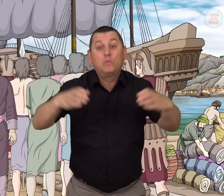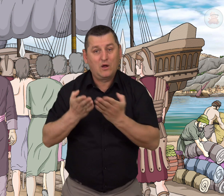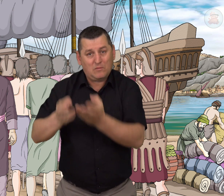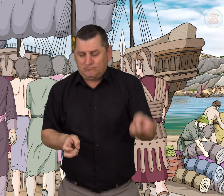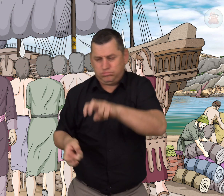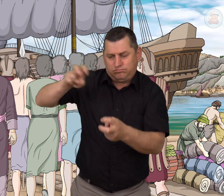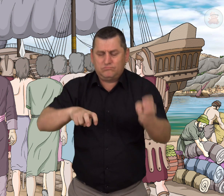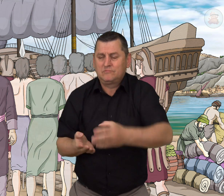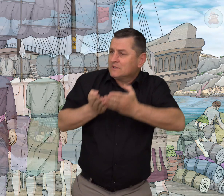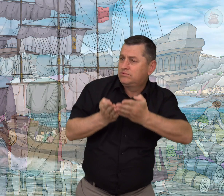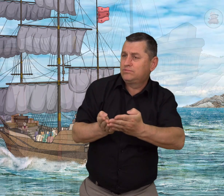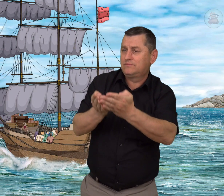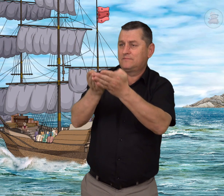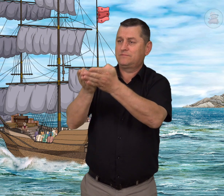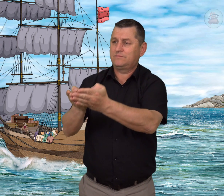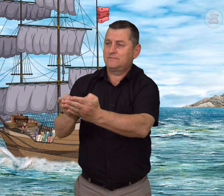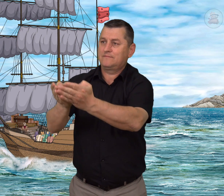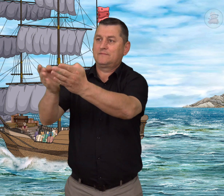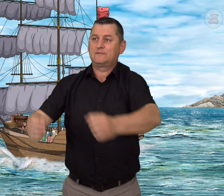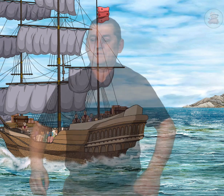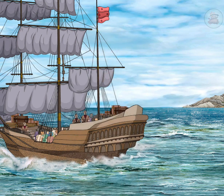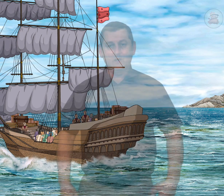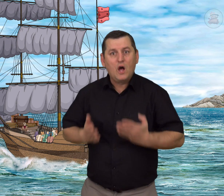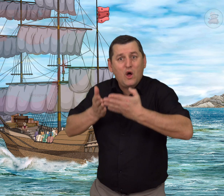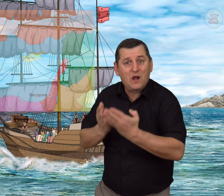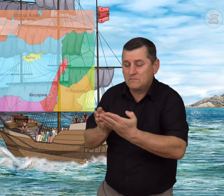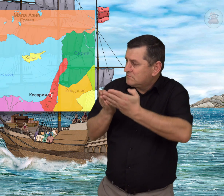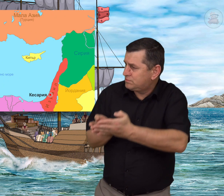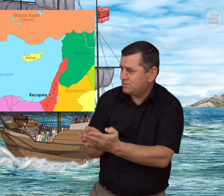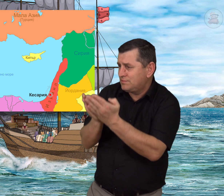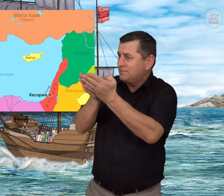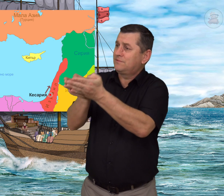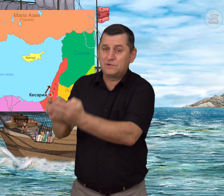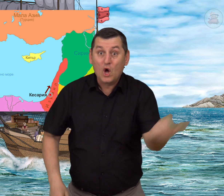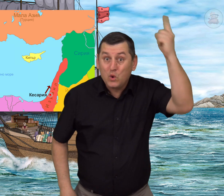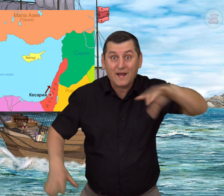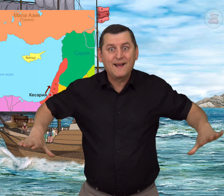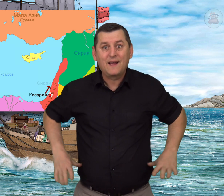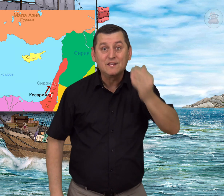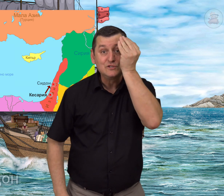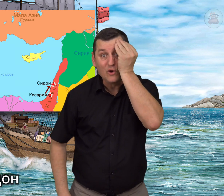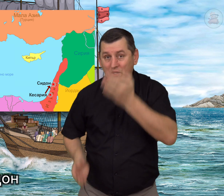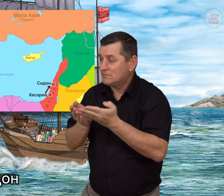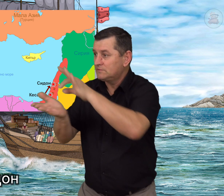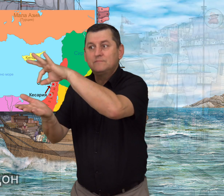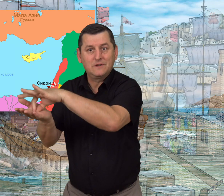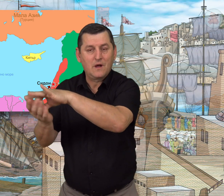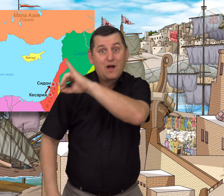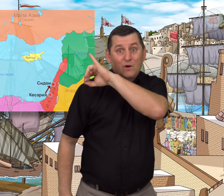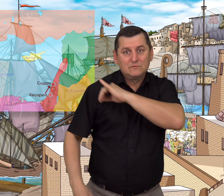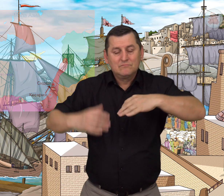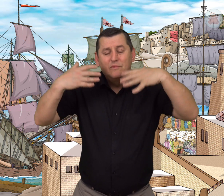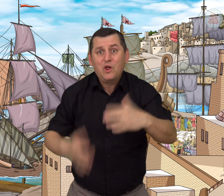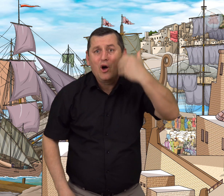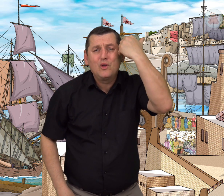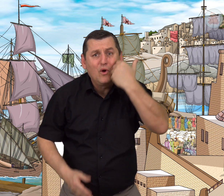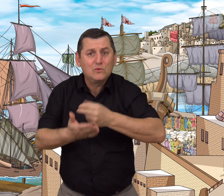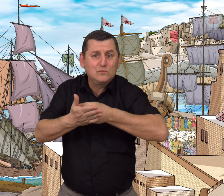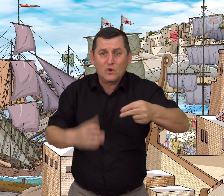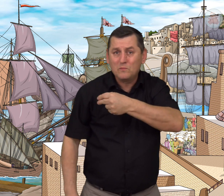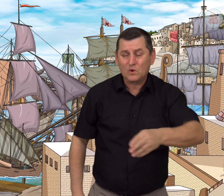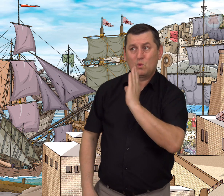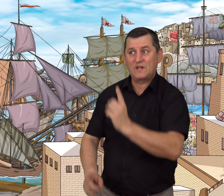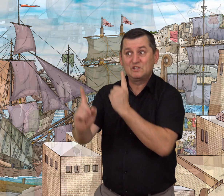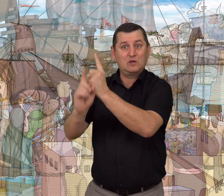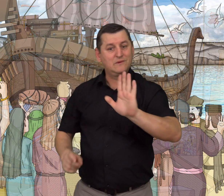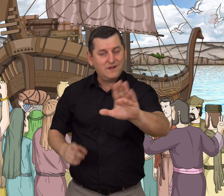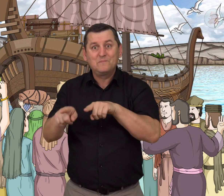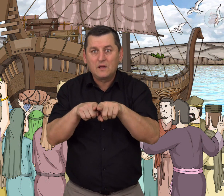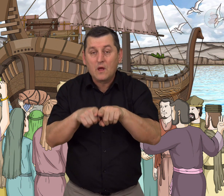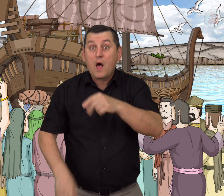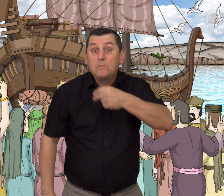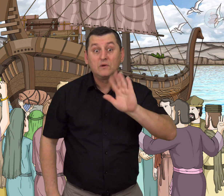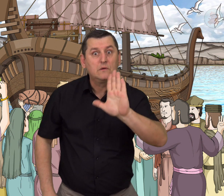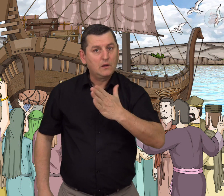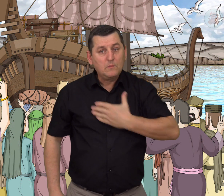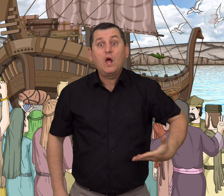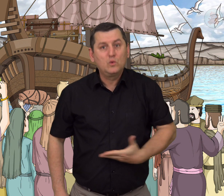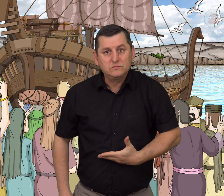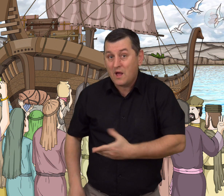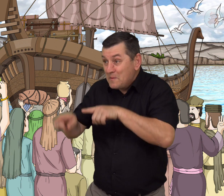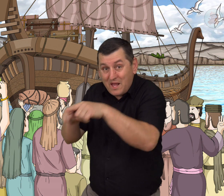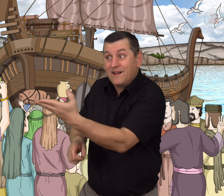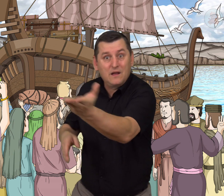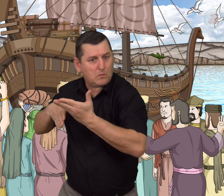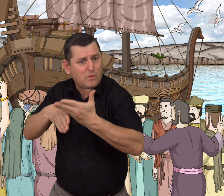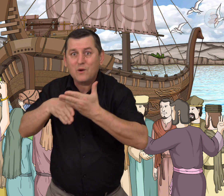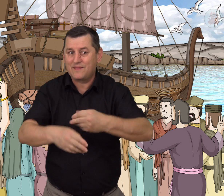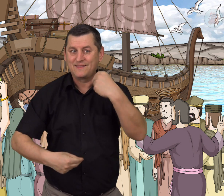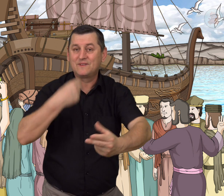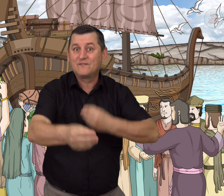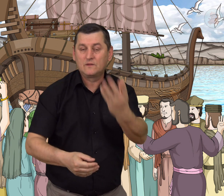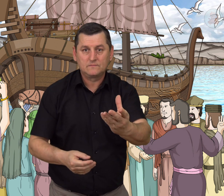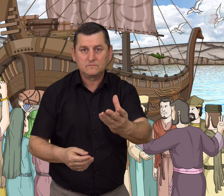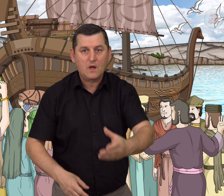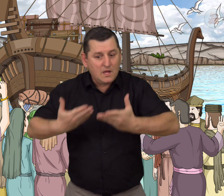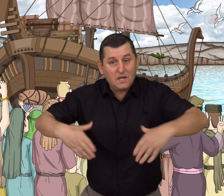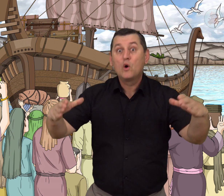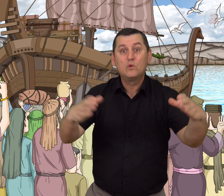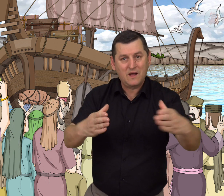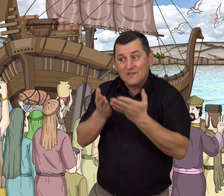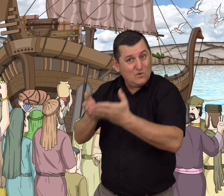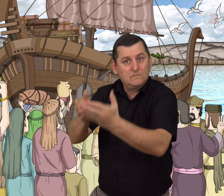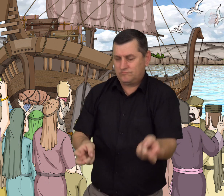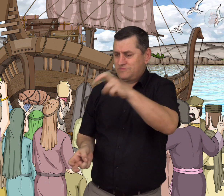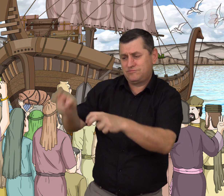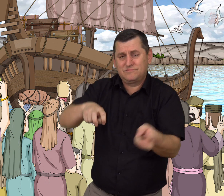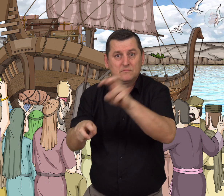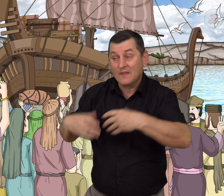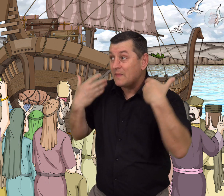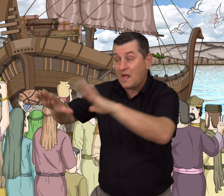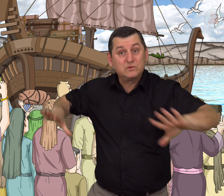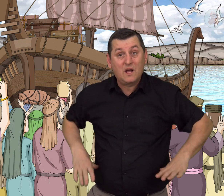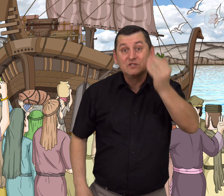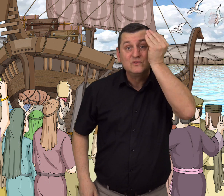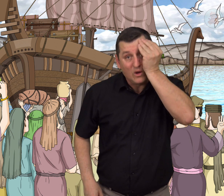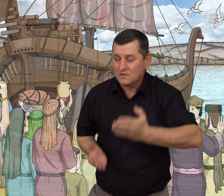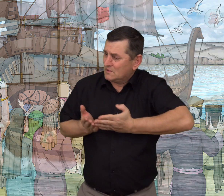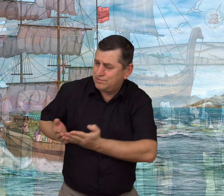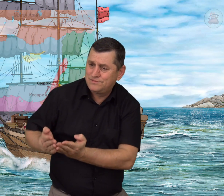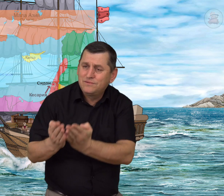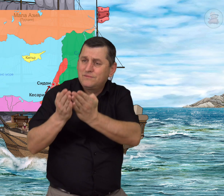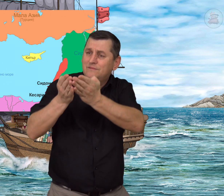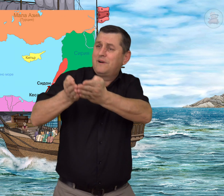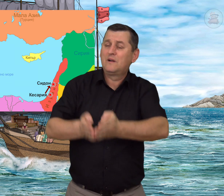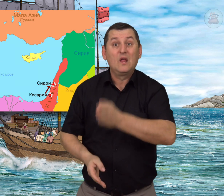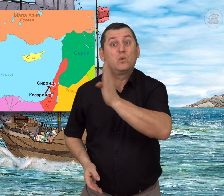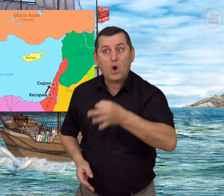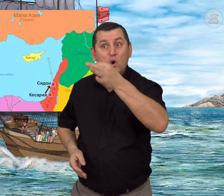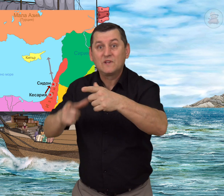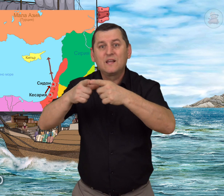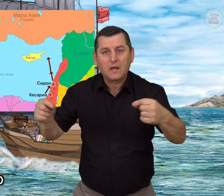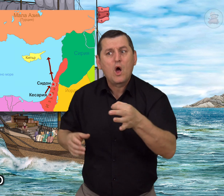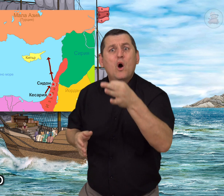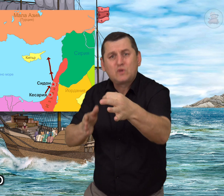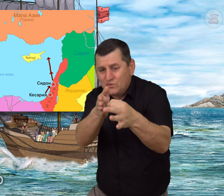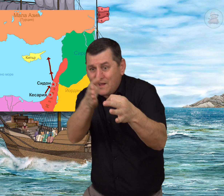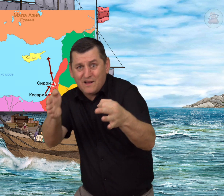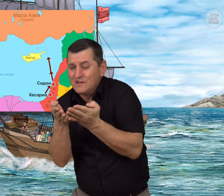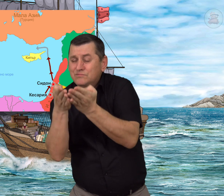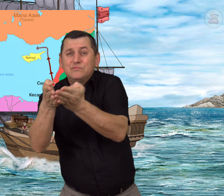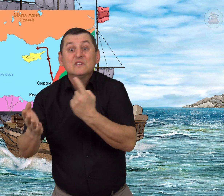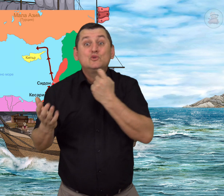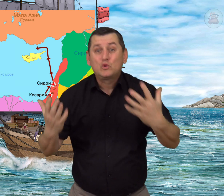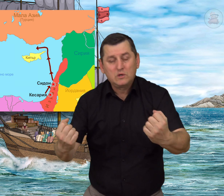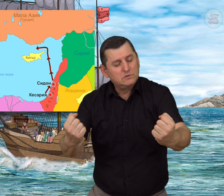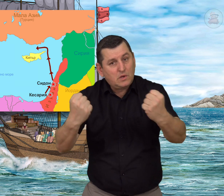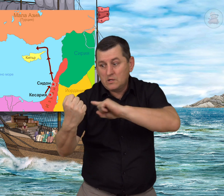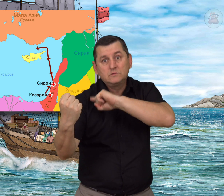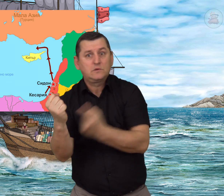The next day we landed at Sidon, and Julius treated Paul with consideration, allowing him to visit his friends and receive their care.